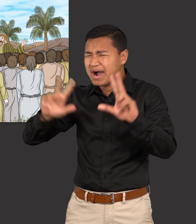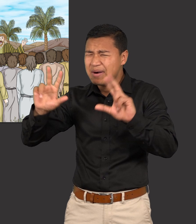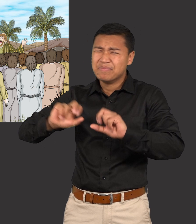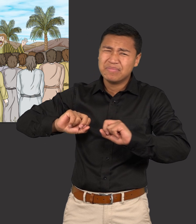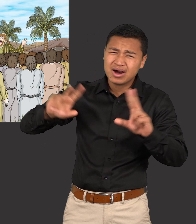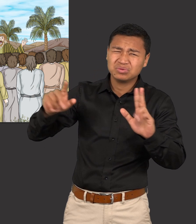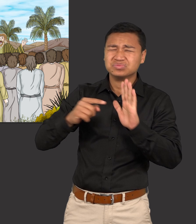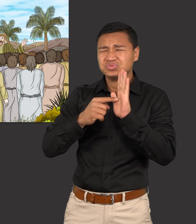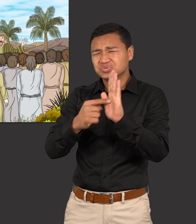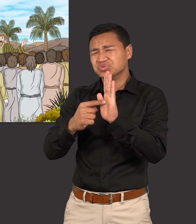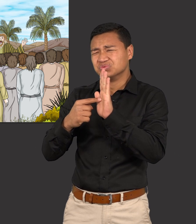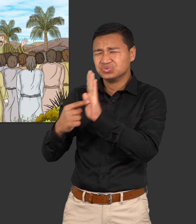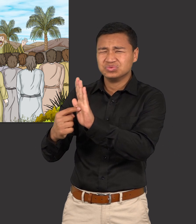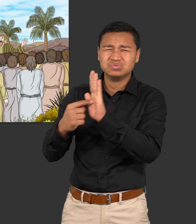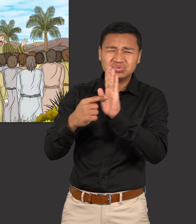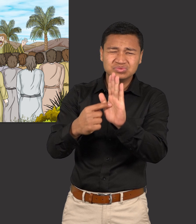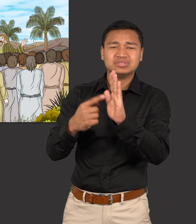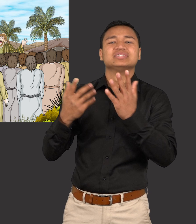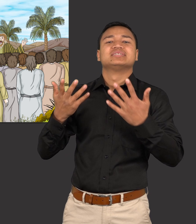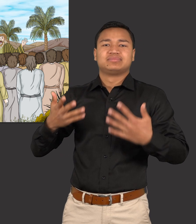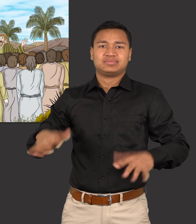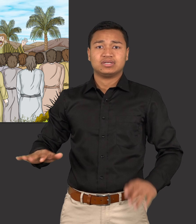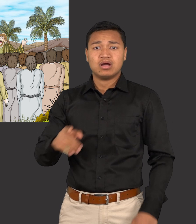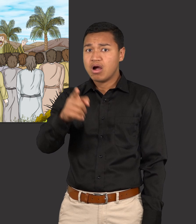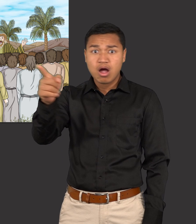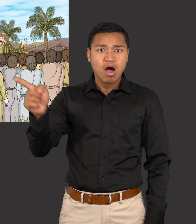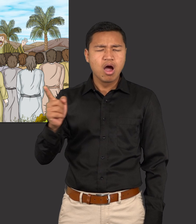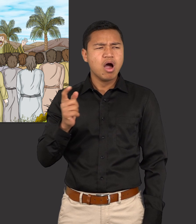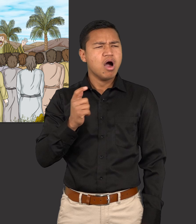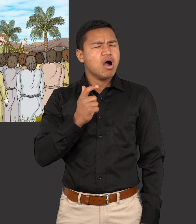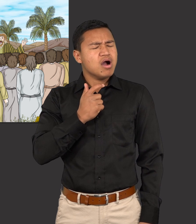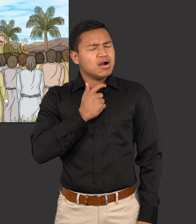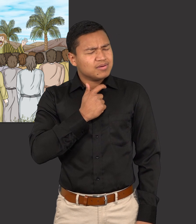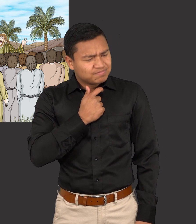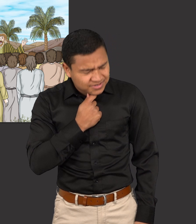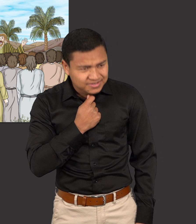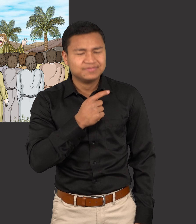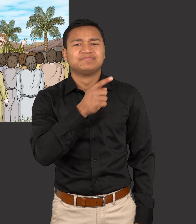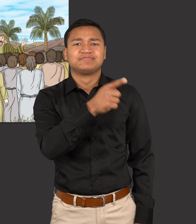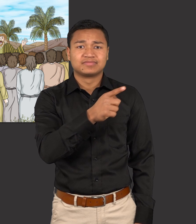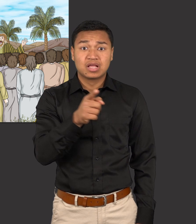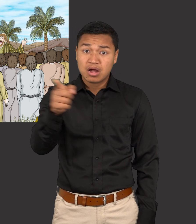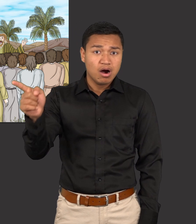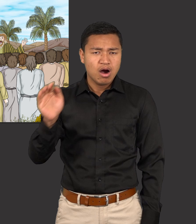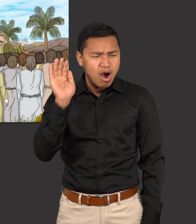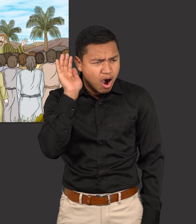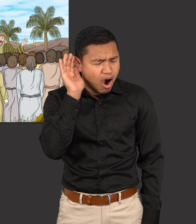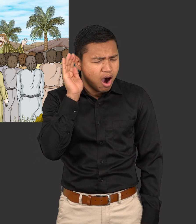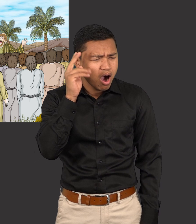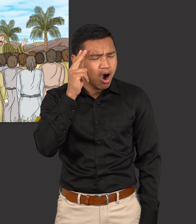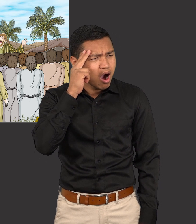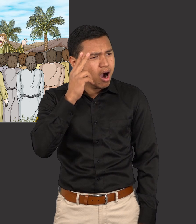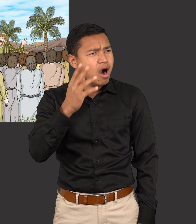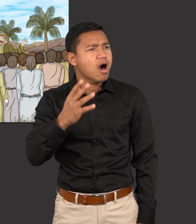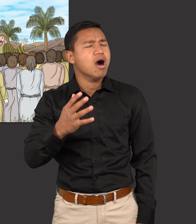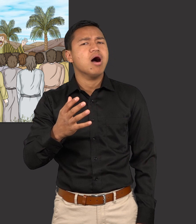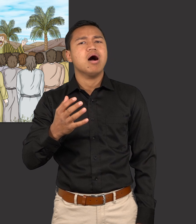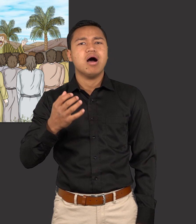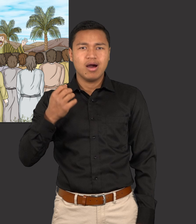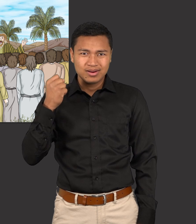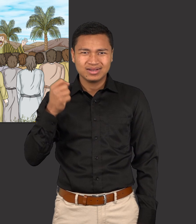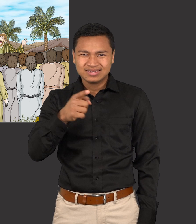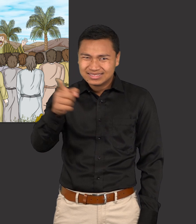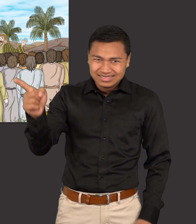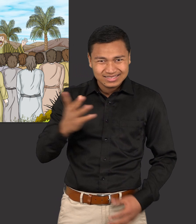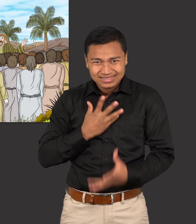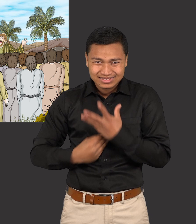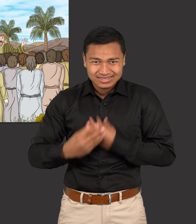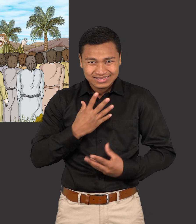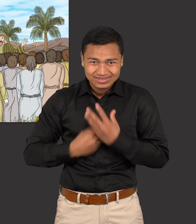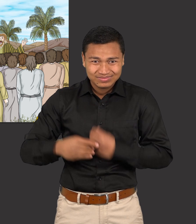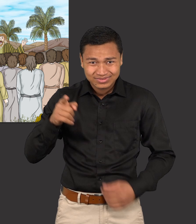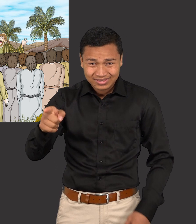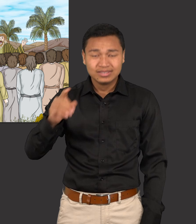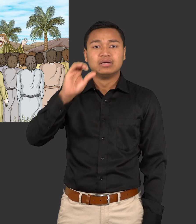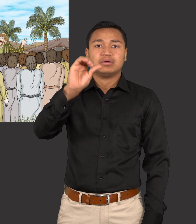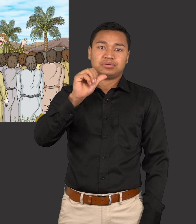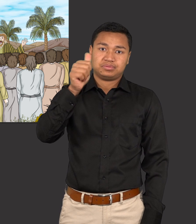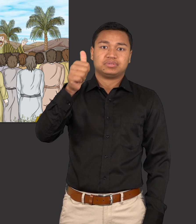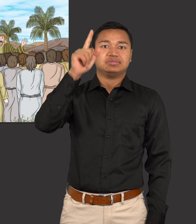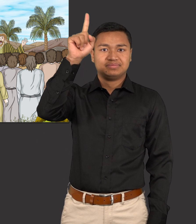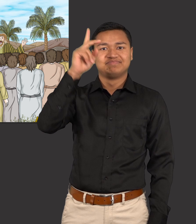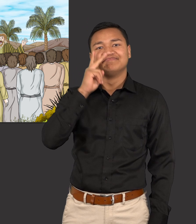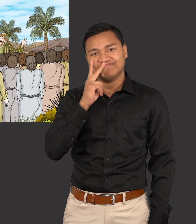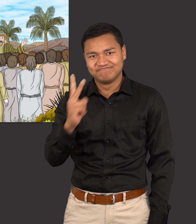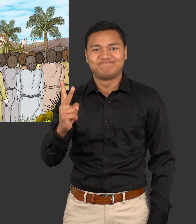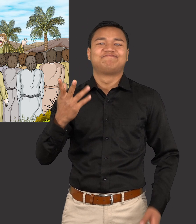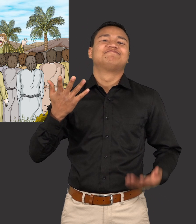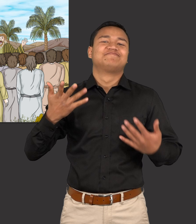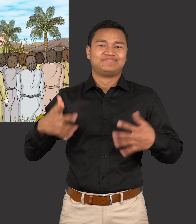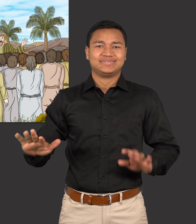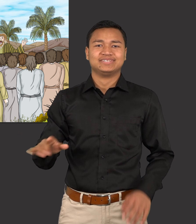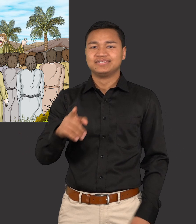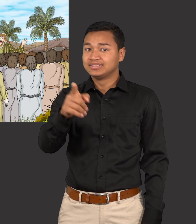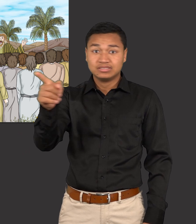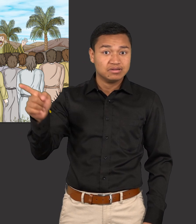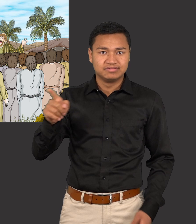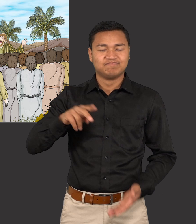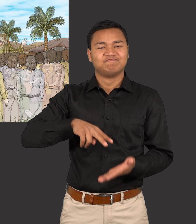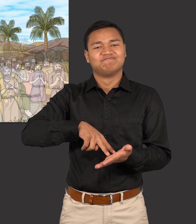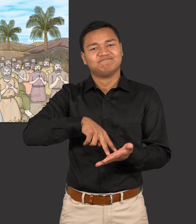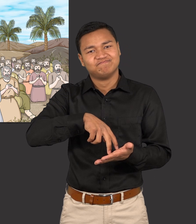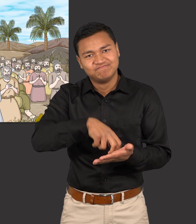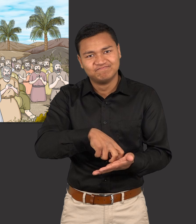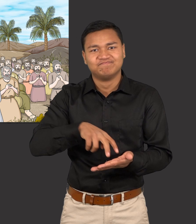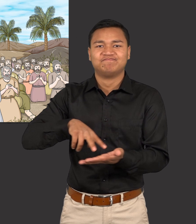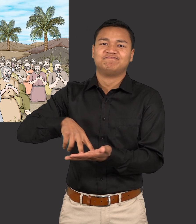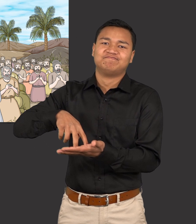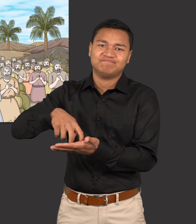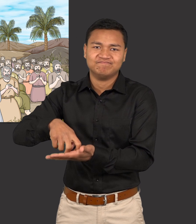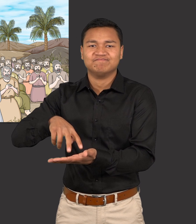And Moses performed the signs before the people, and they believed.